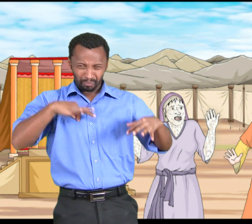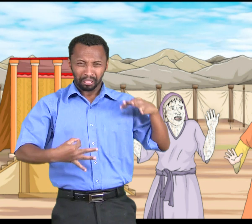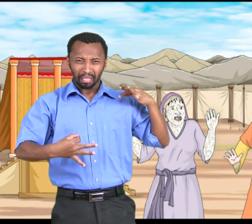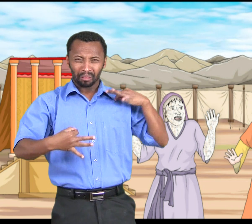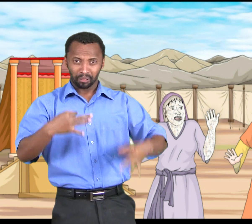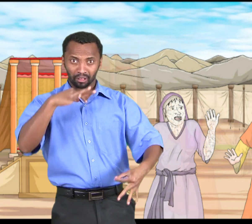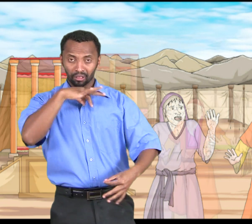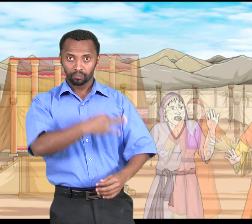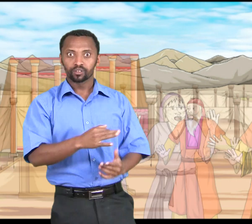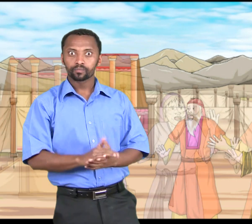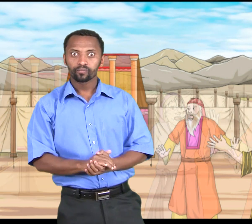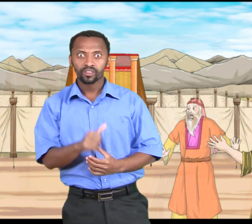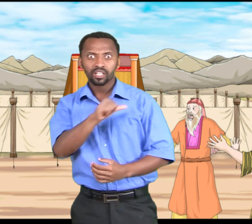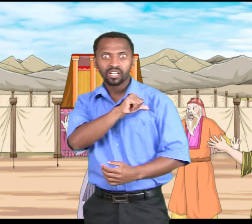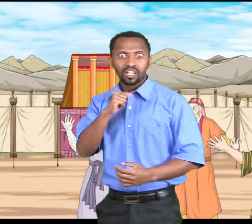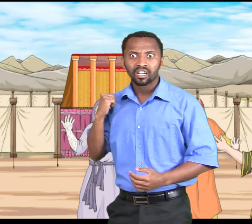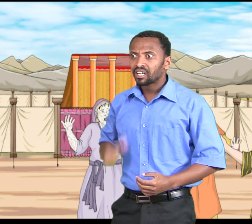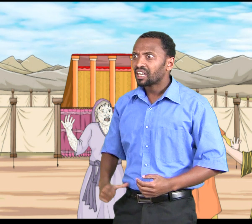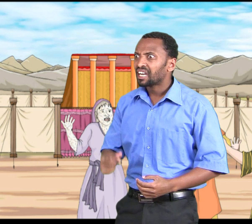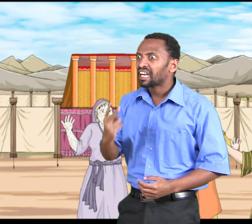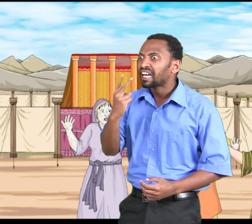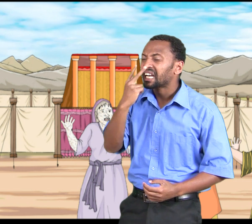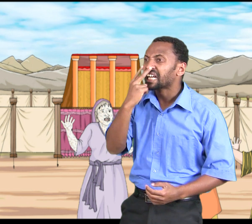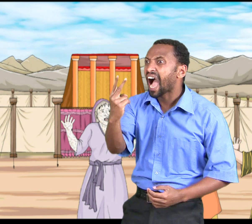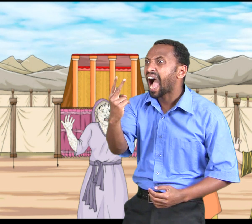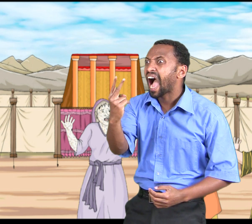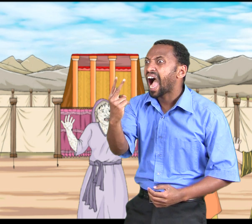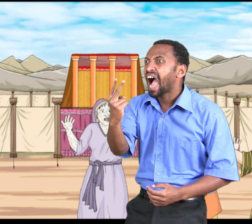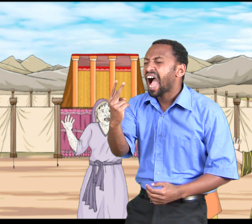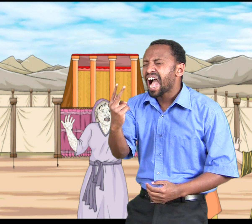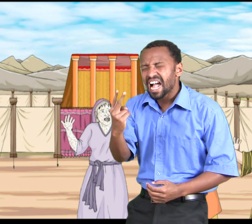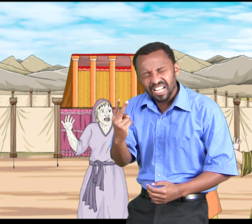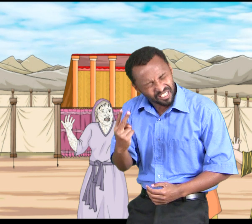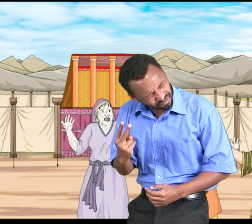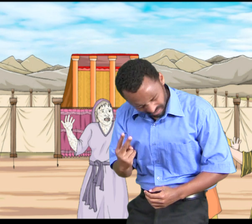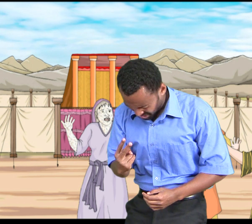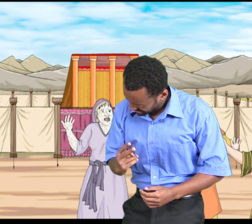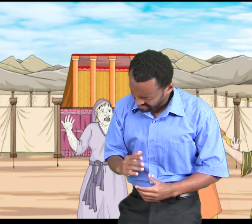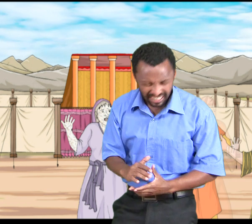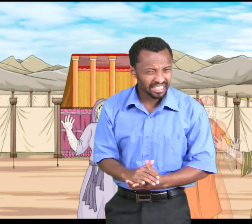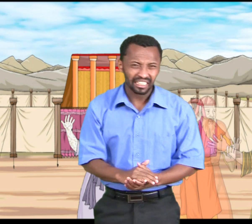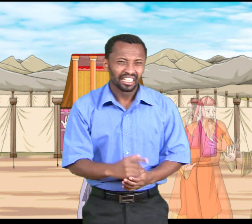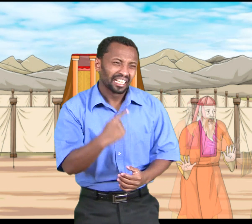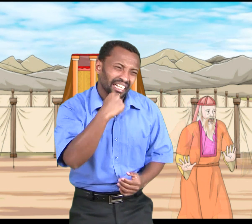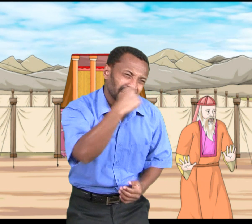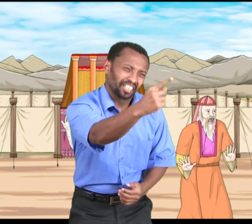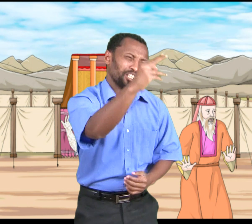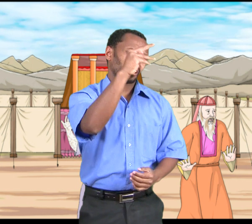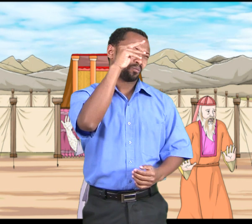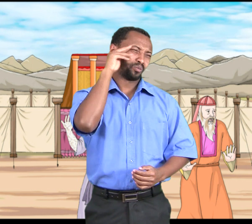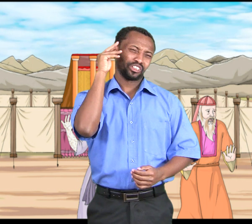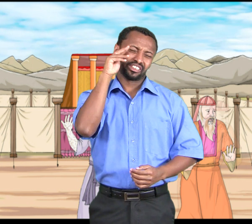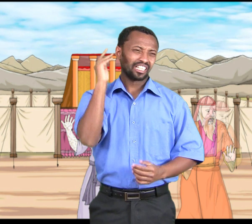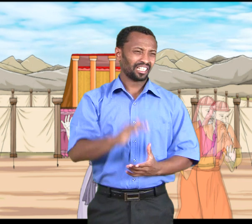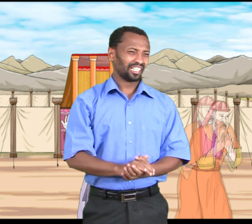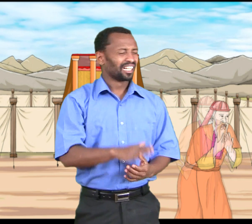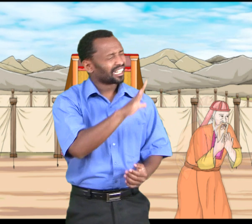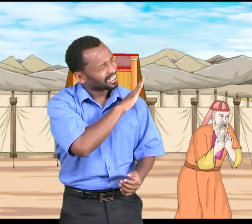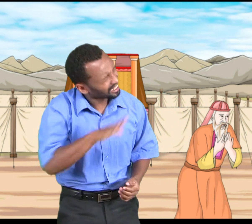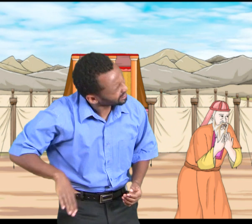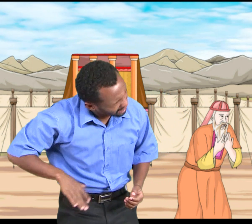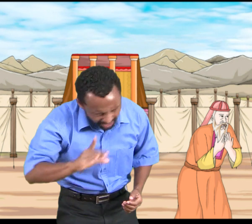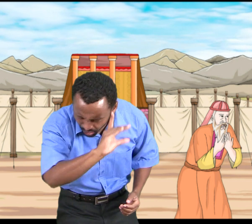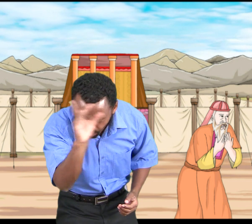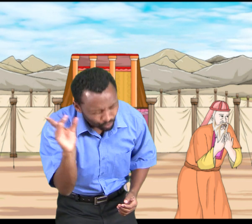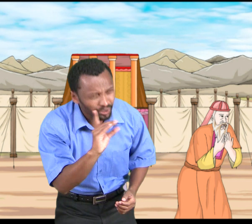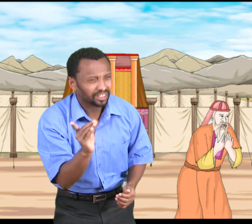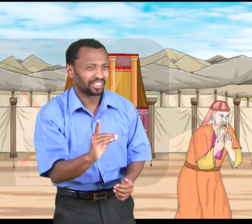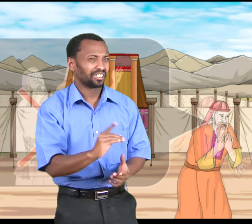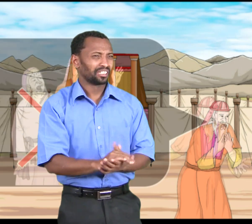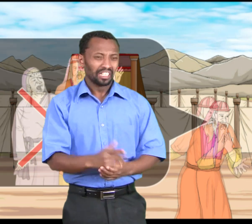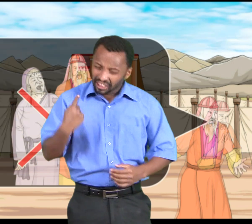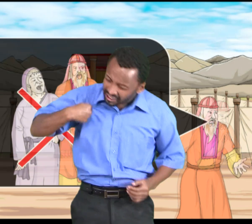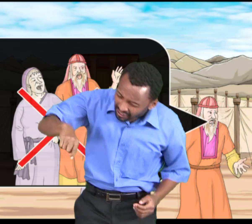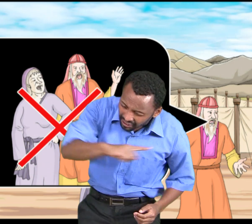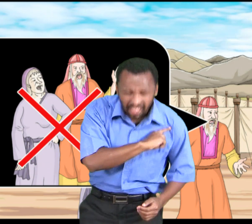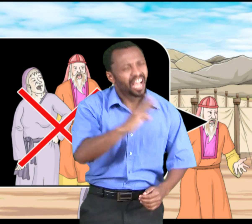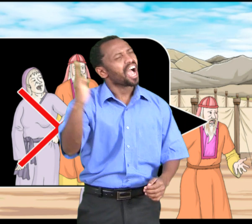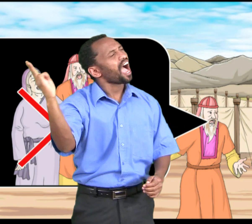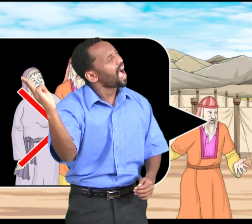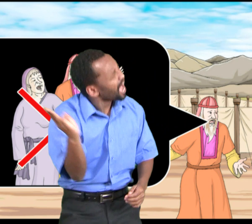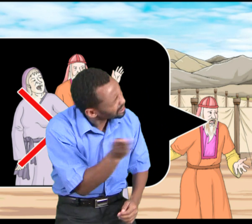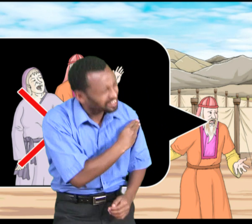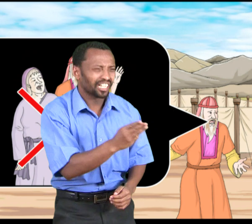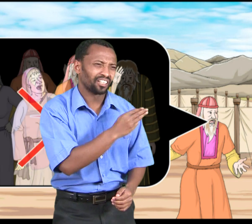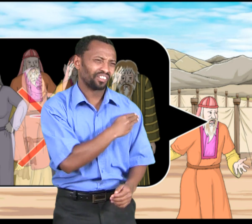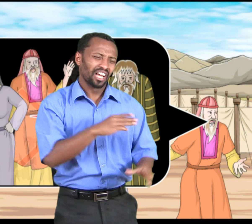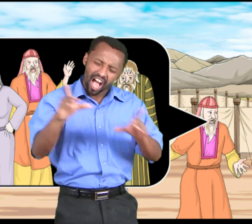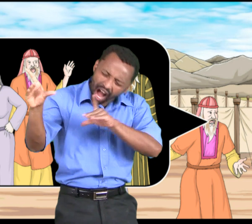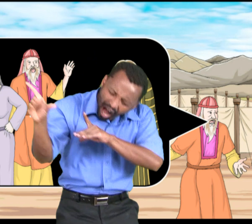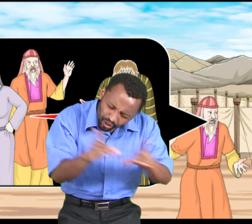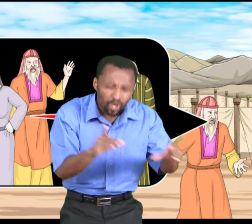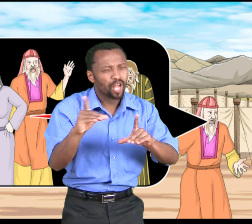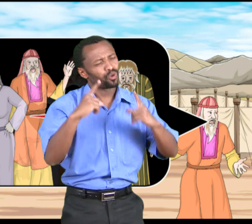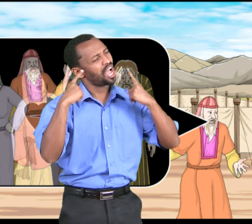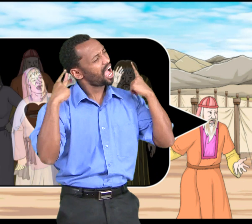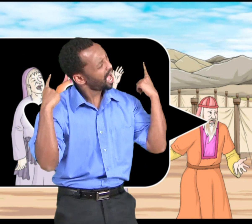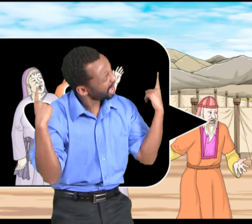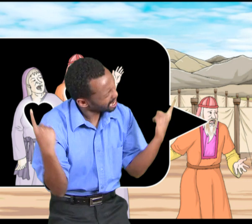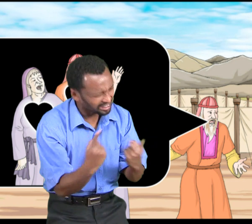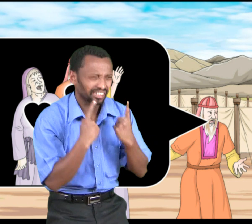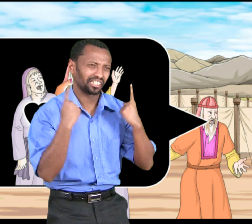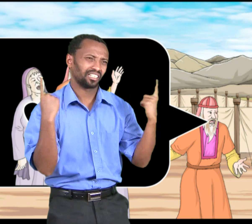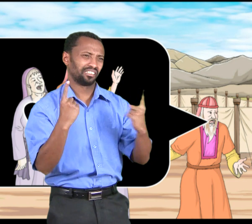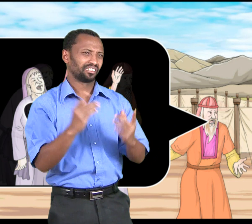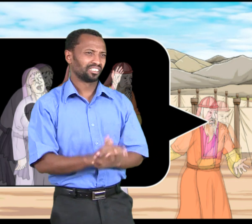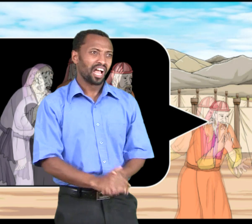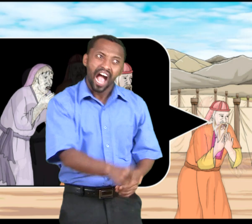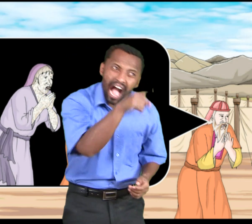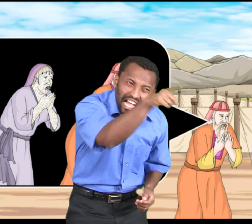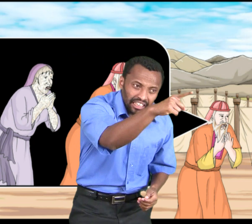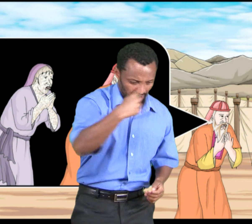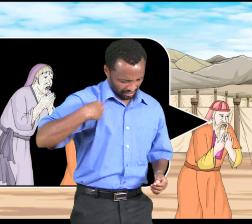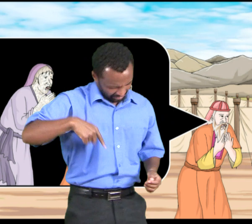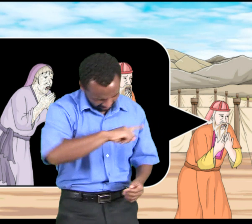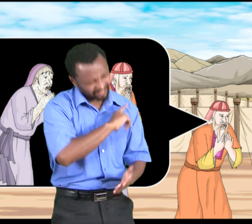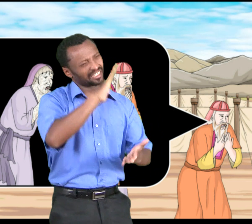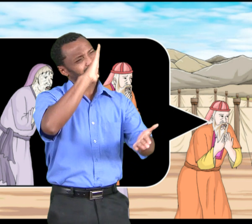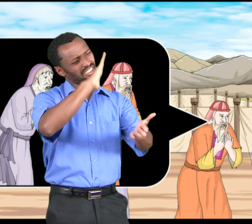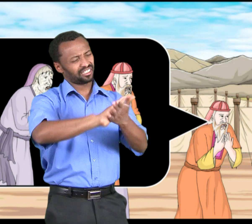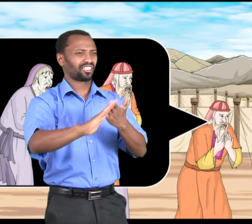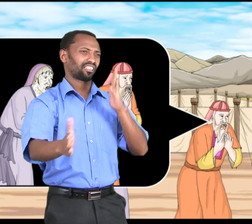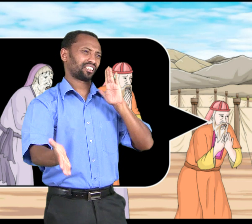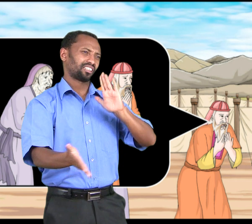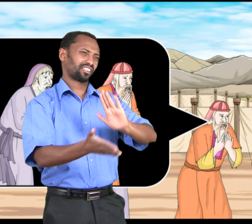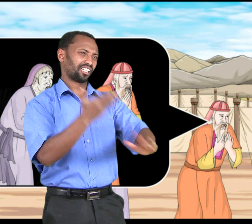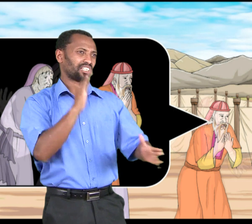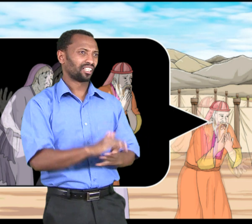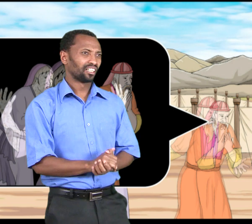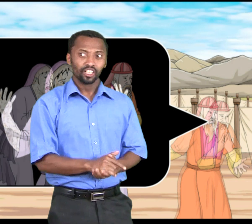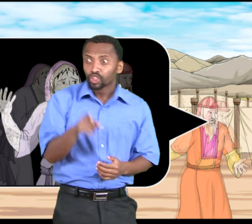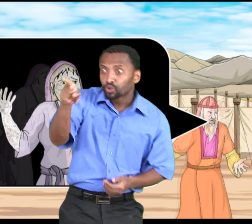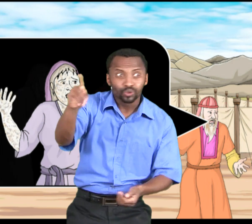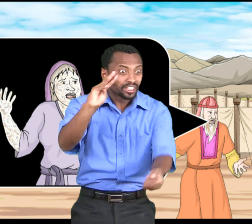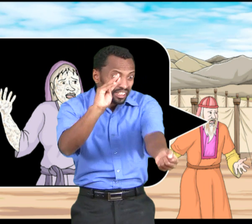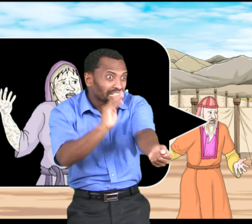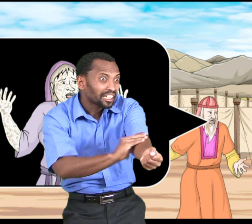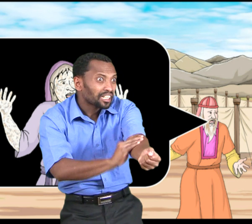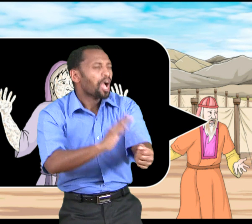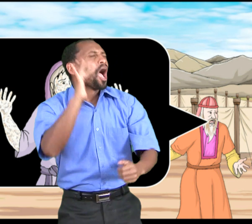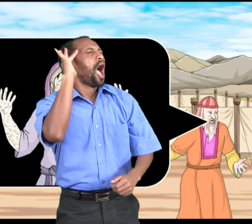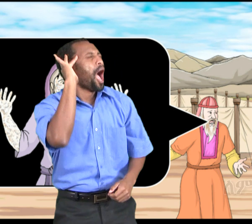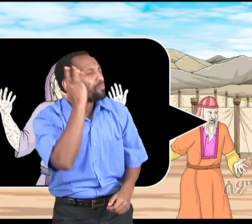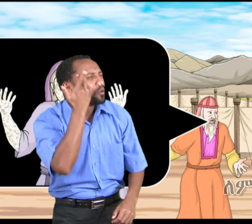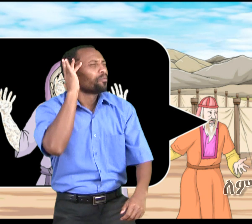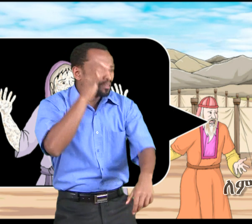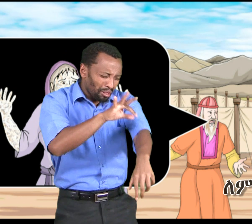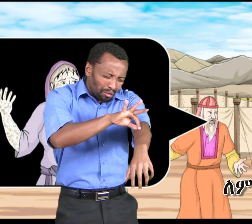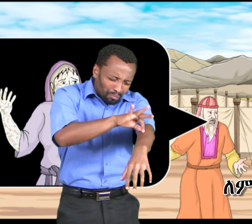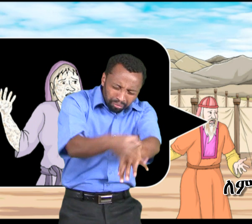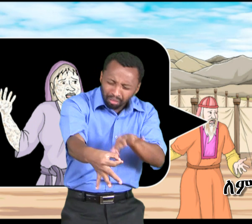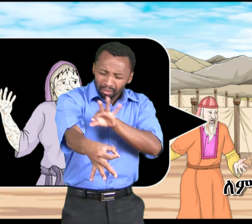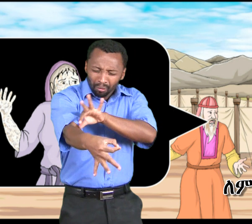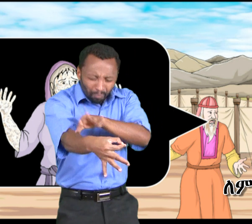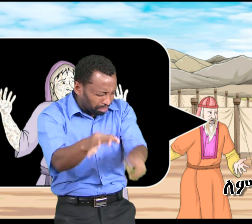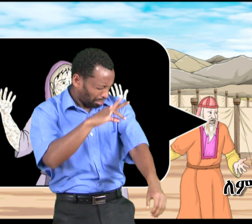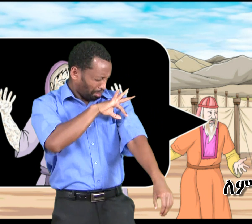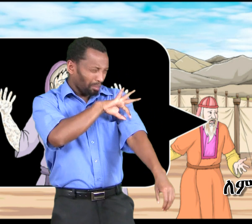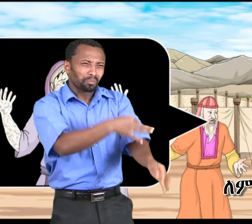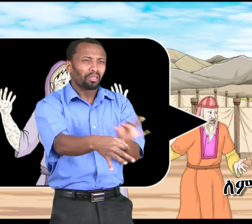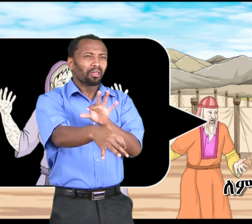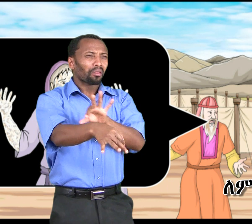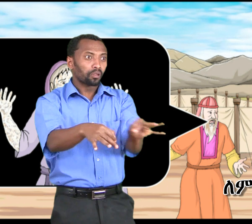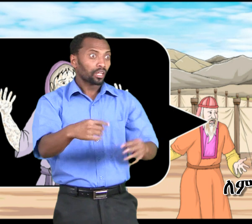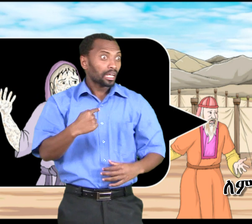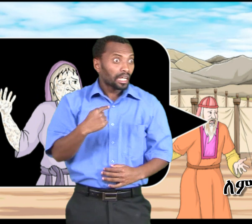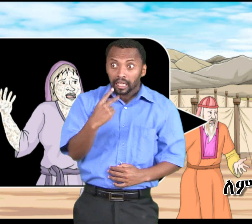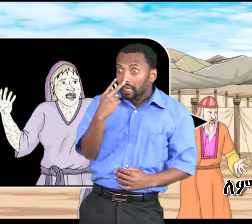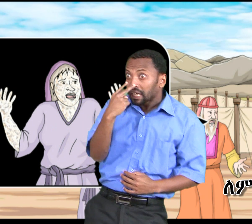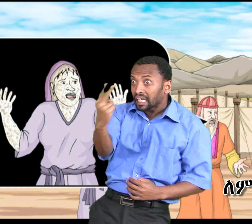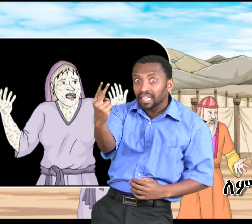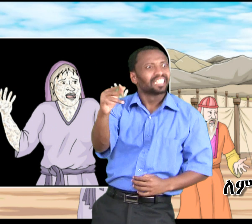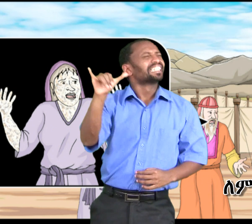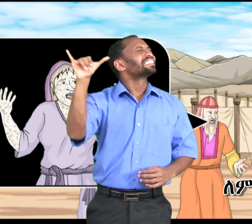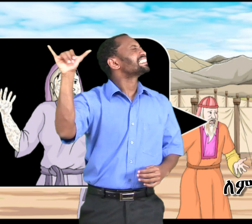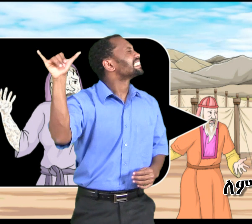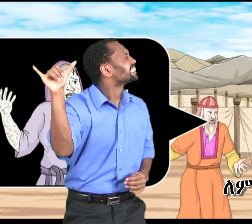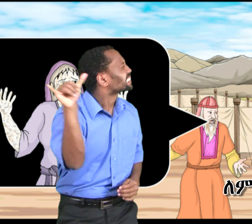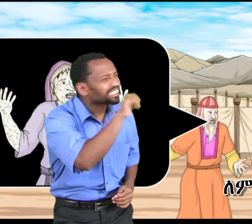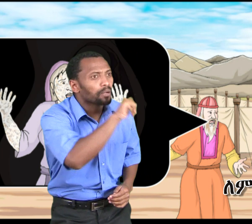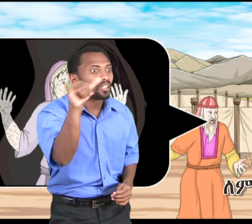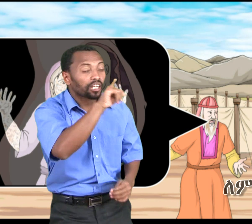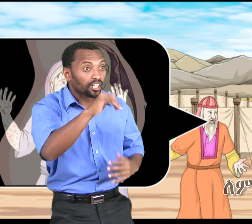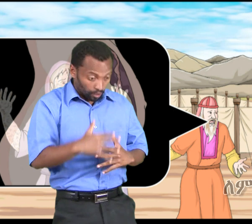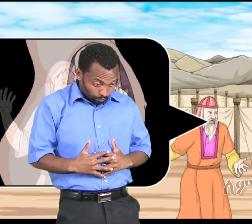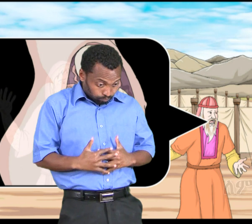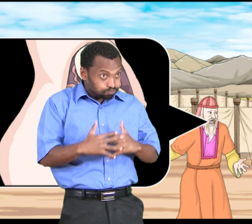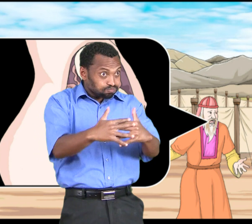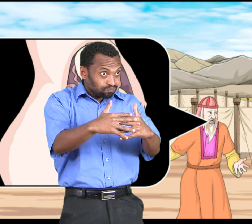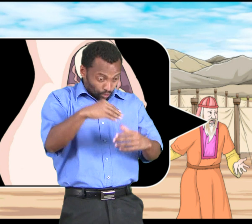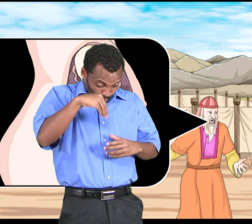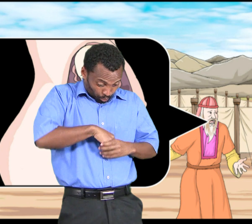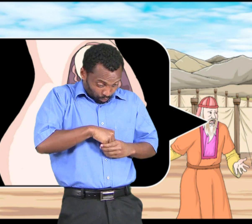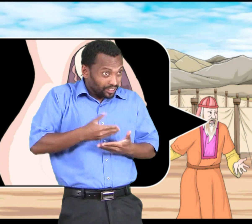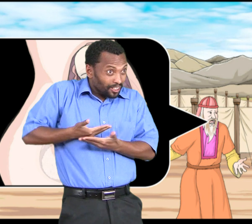Aaron turned toward her, saw that she was leprous, and said to Moses, “My lord, please do not hold against us this sin we have so foolishly committed.